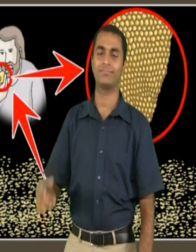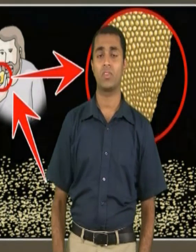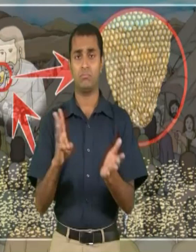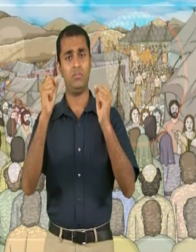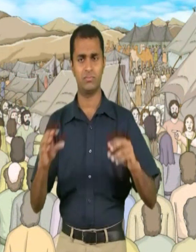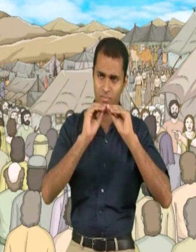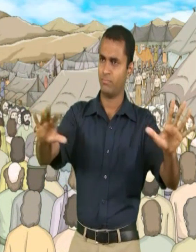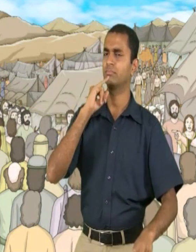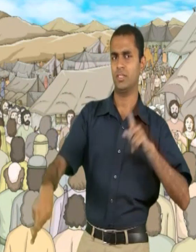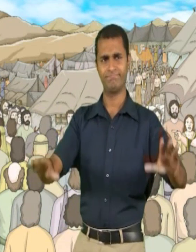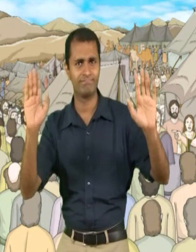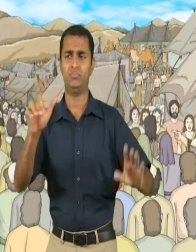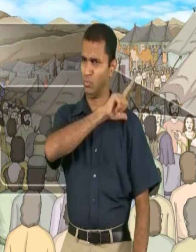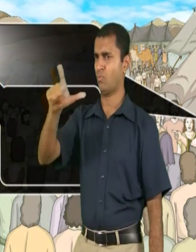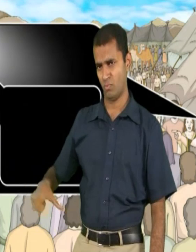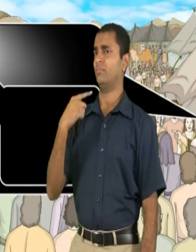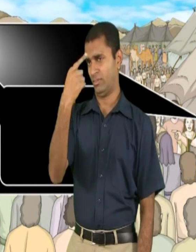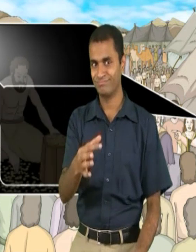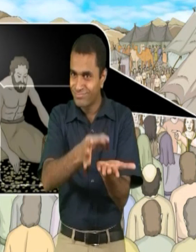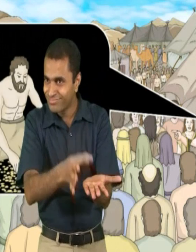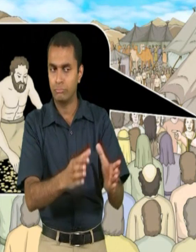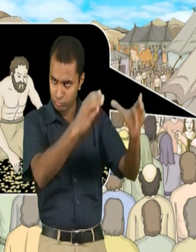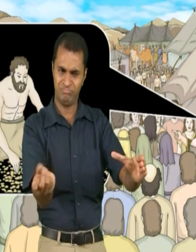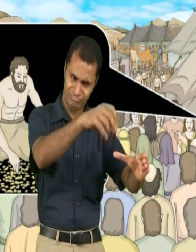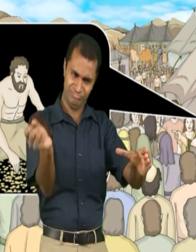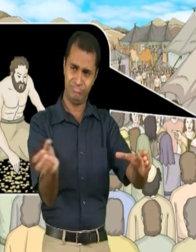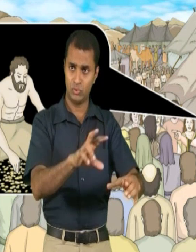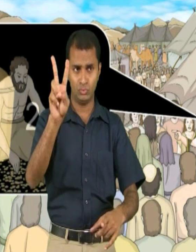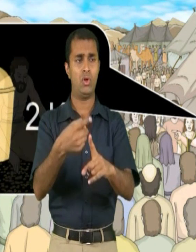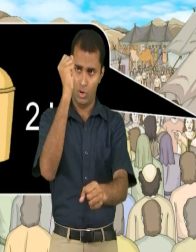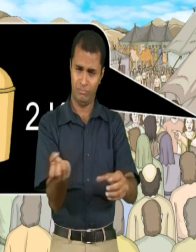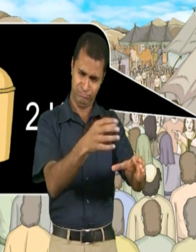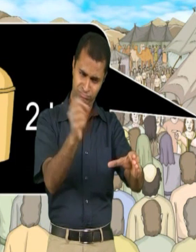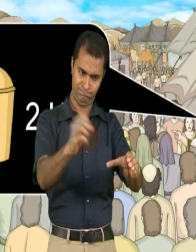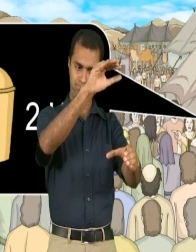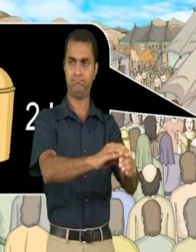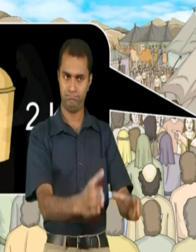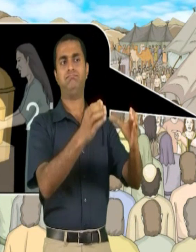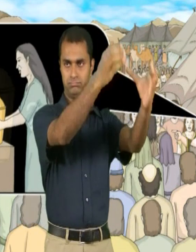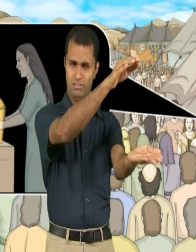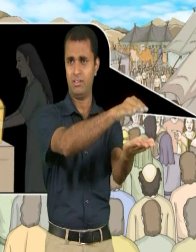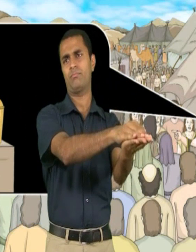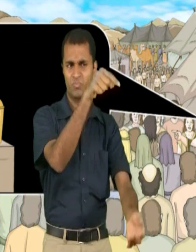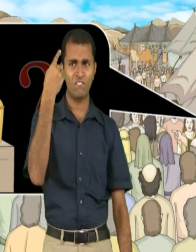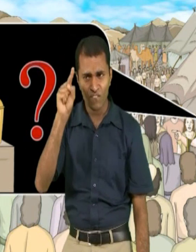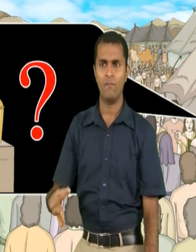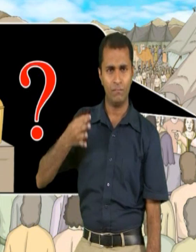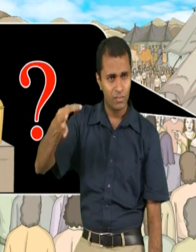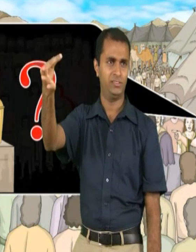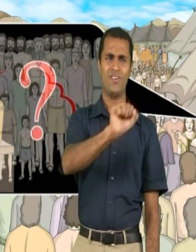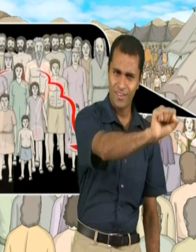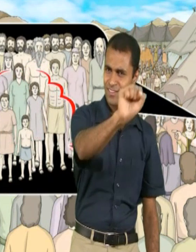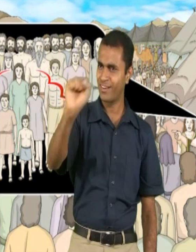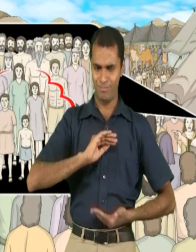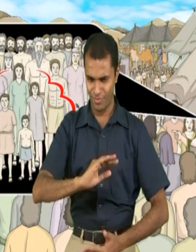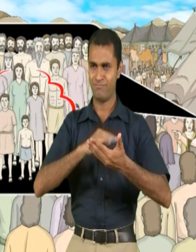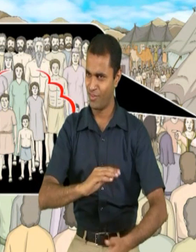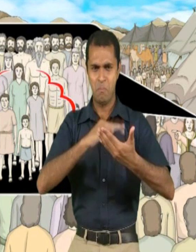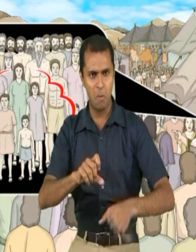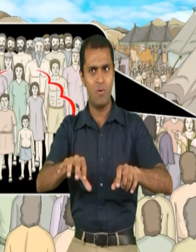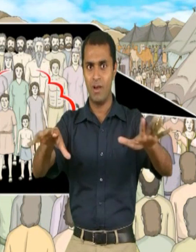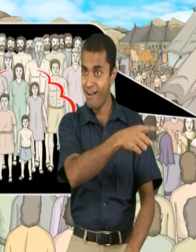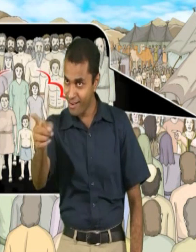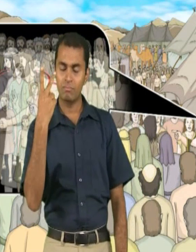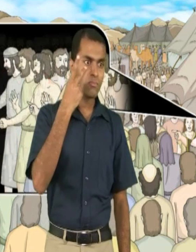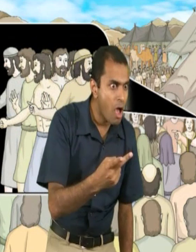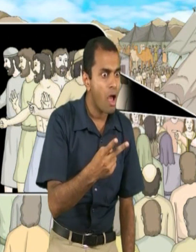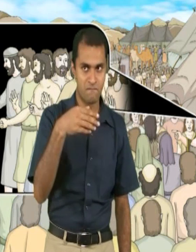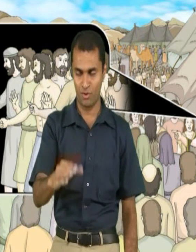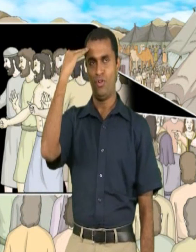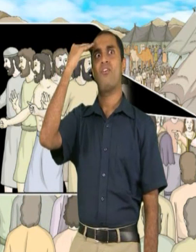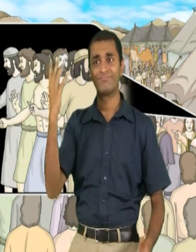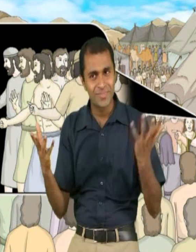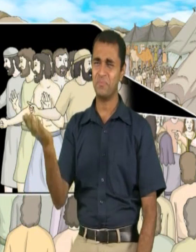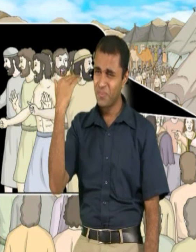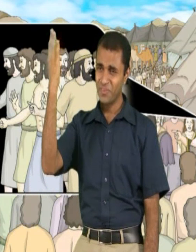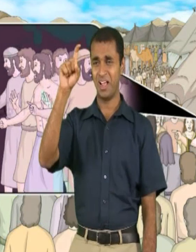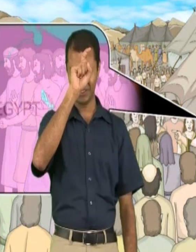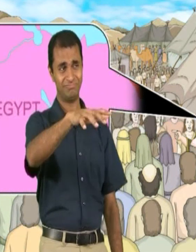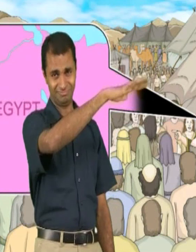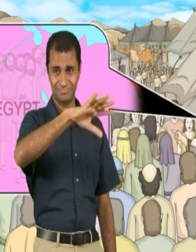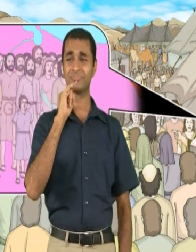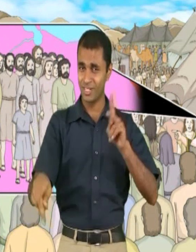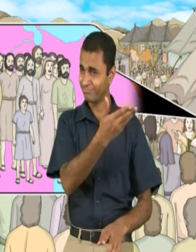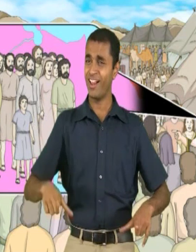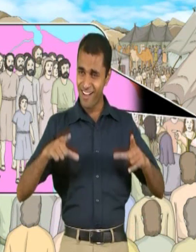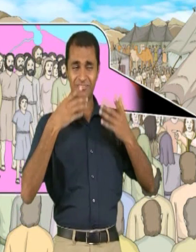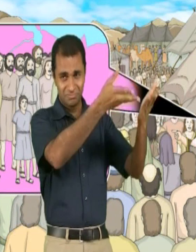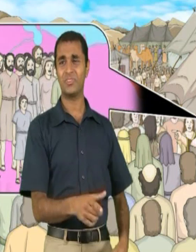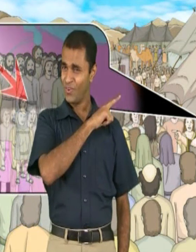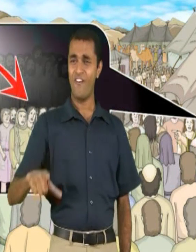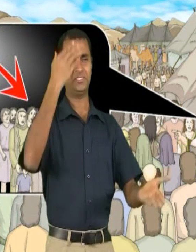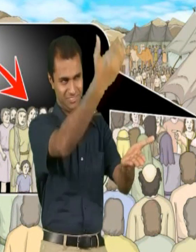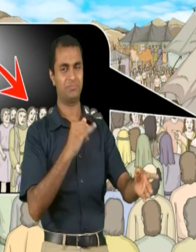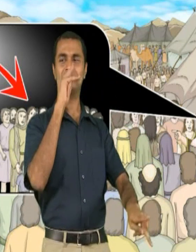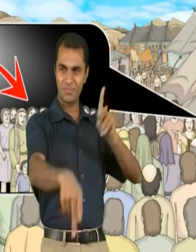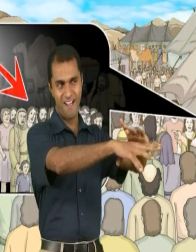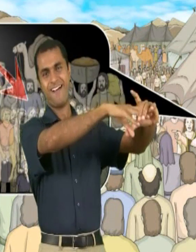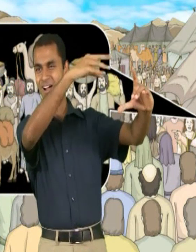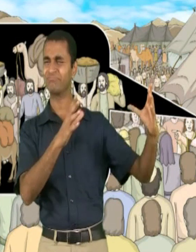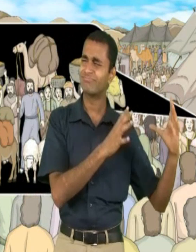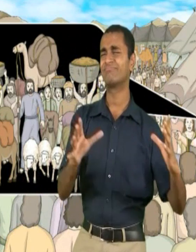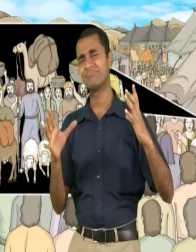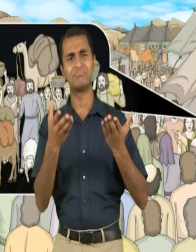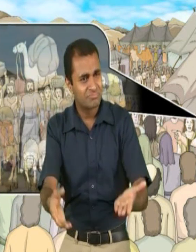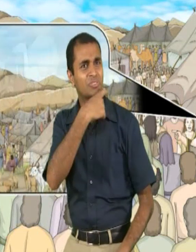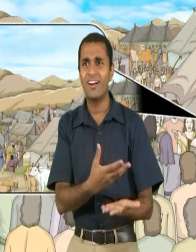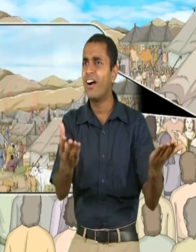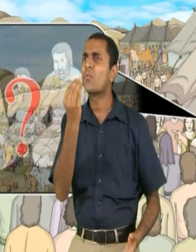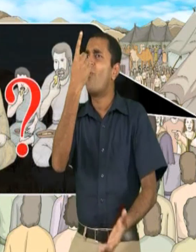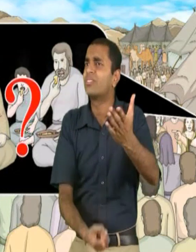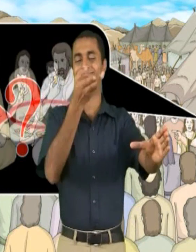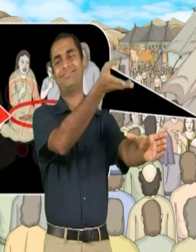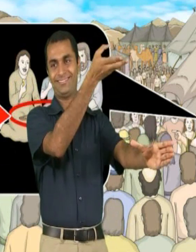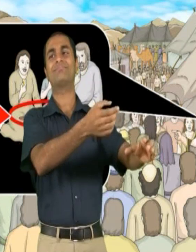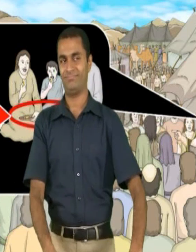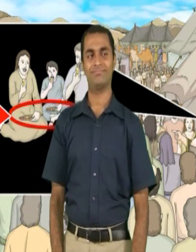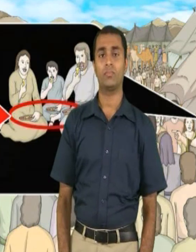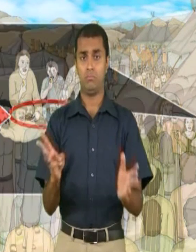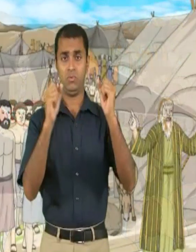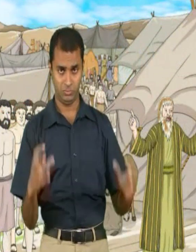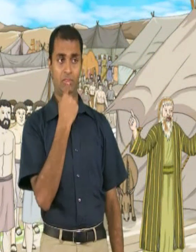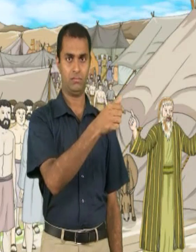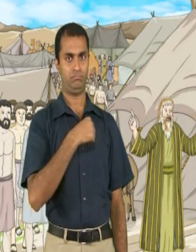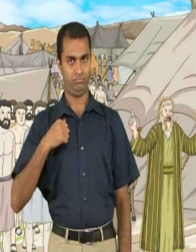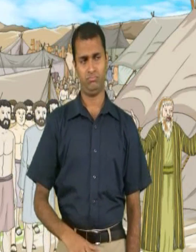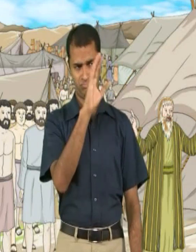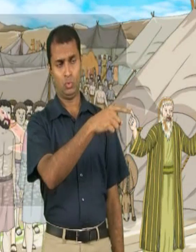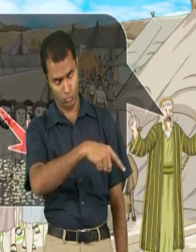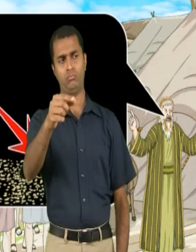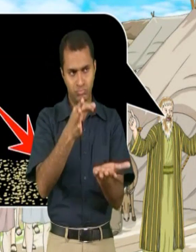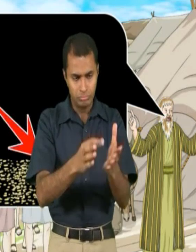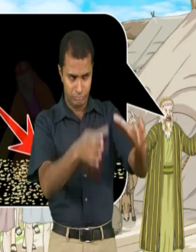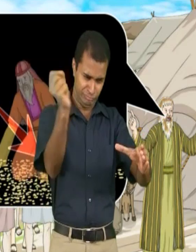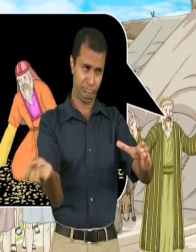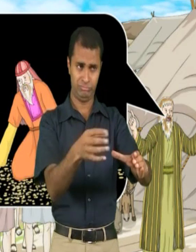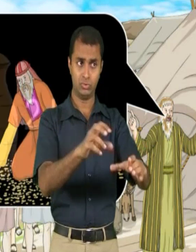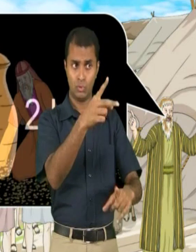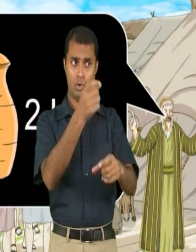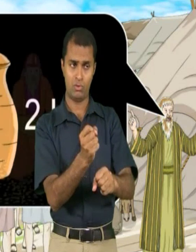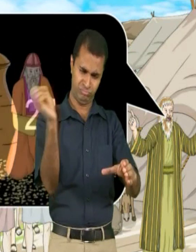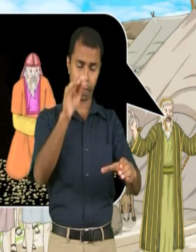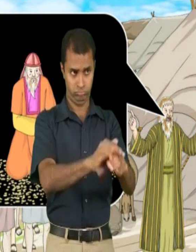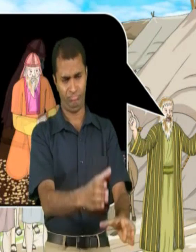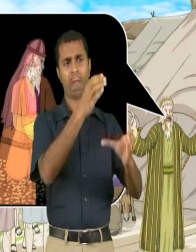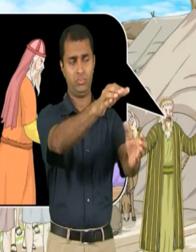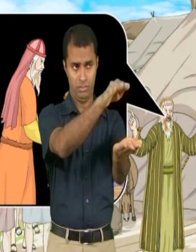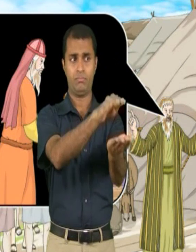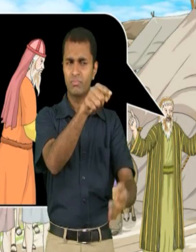Moses said, “This is what the LORD has commanded: ‘Keep an omer of manna for the generations to come, so that they may see the bread I fed you in the wilderness when I brought you out of the land of Egypt.’” So Moses told Aaron, “Take a jar and fill it with an omer of manna.